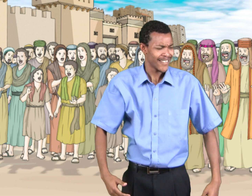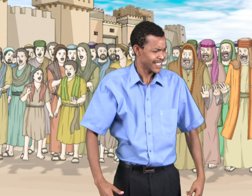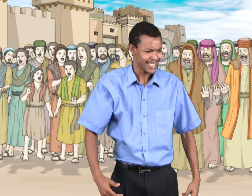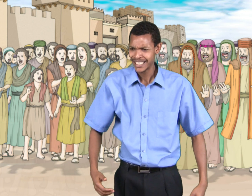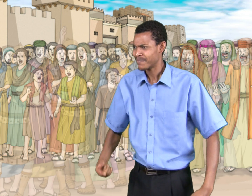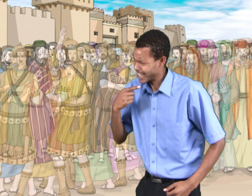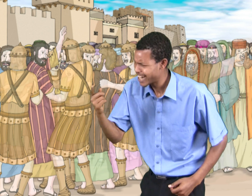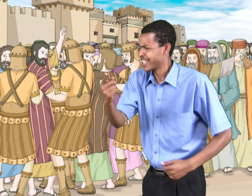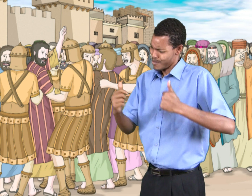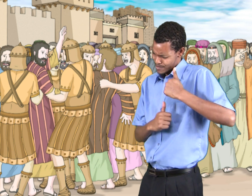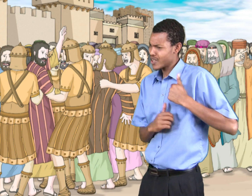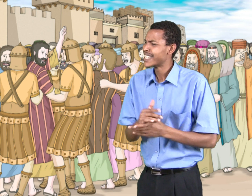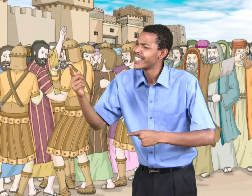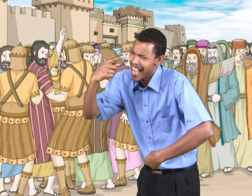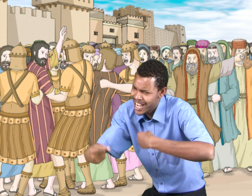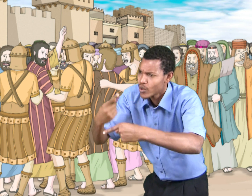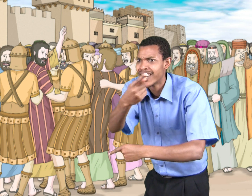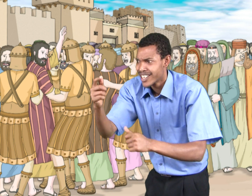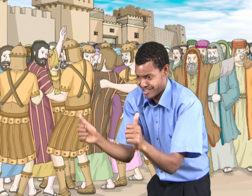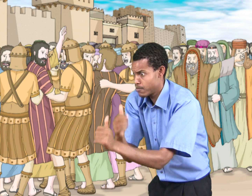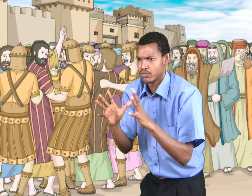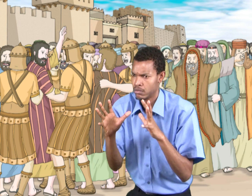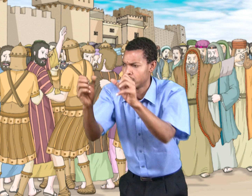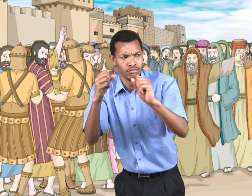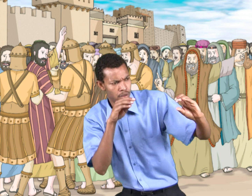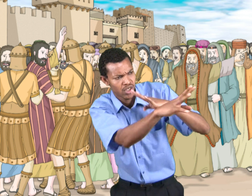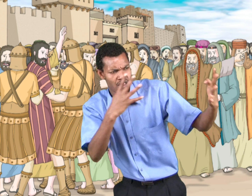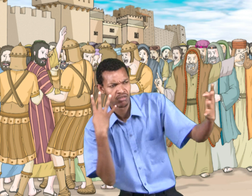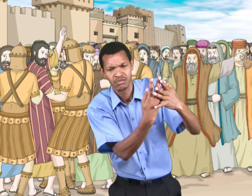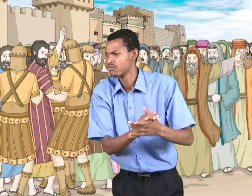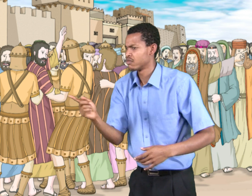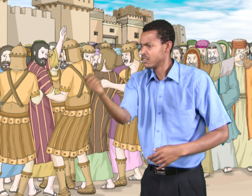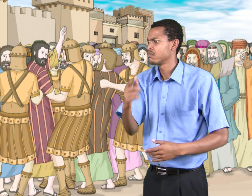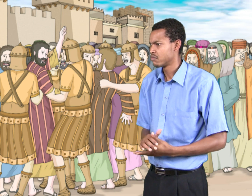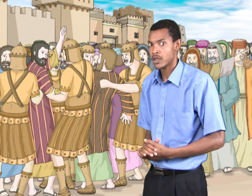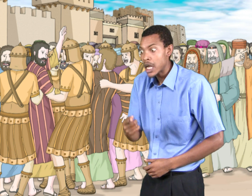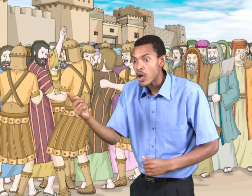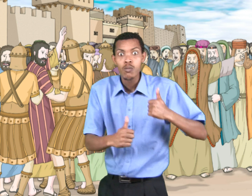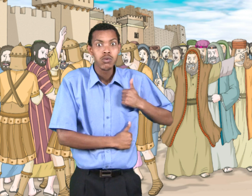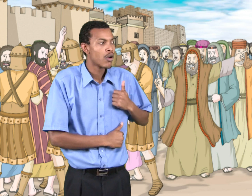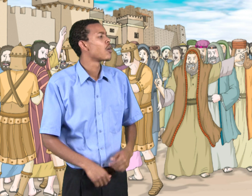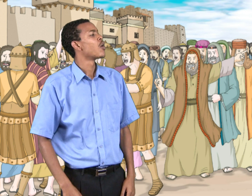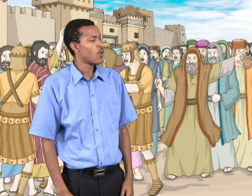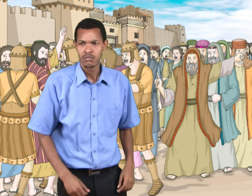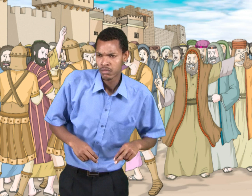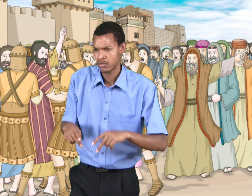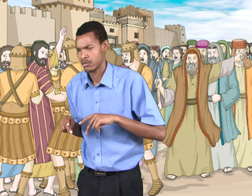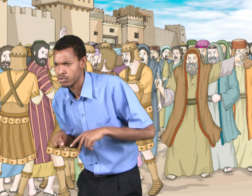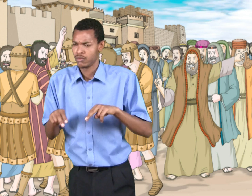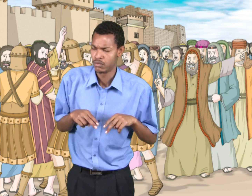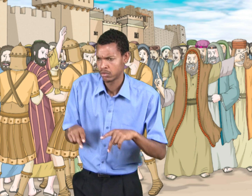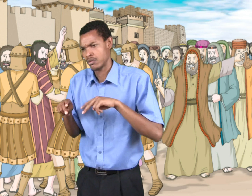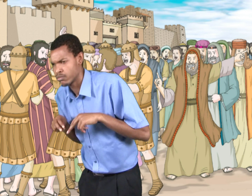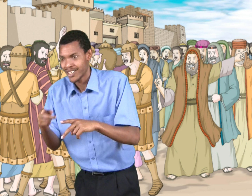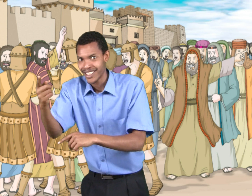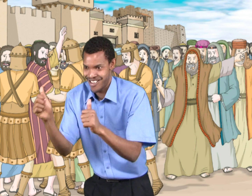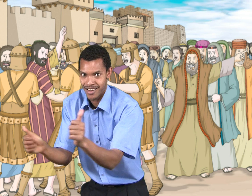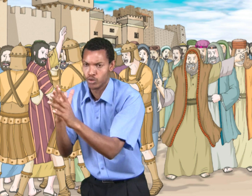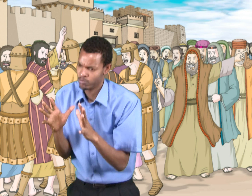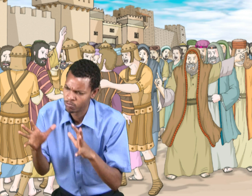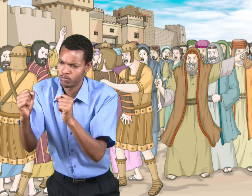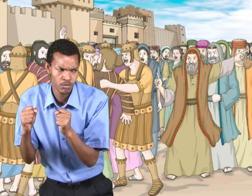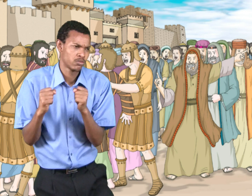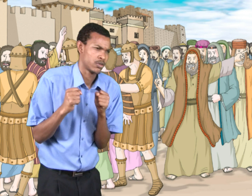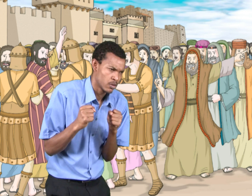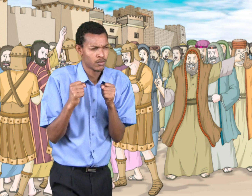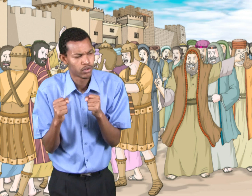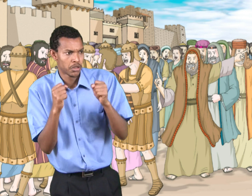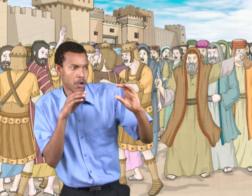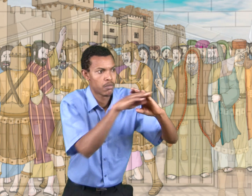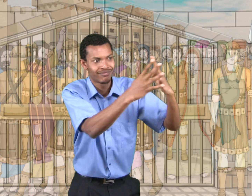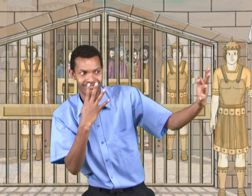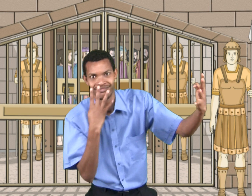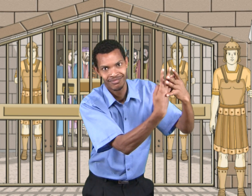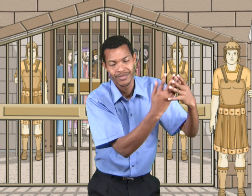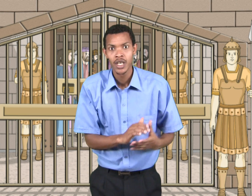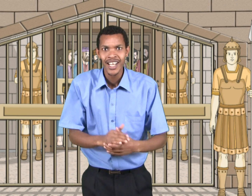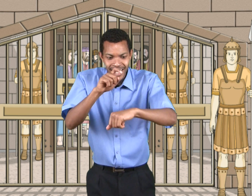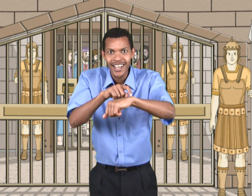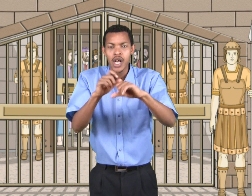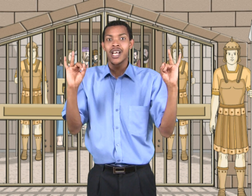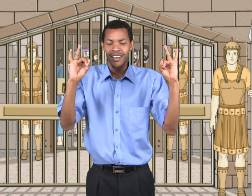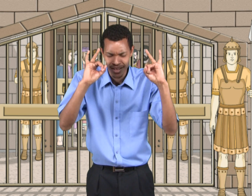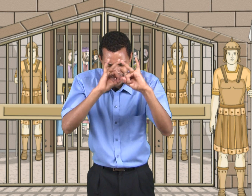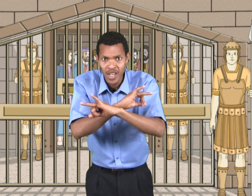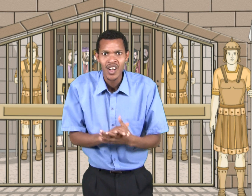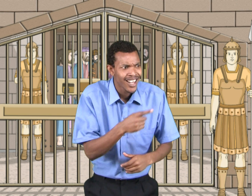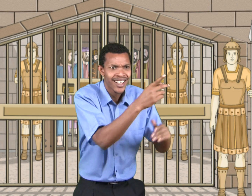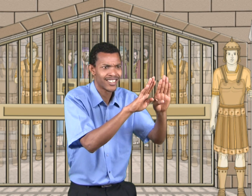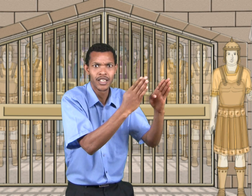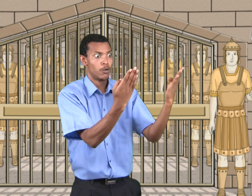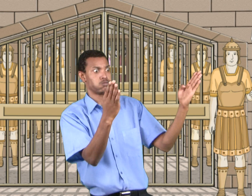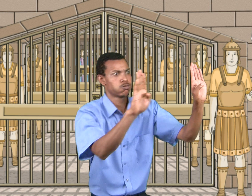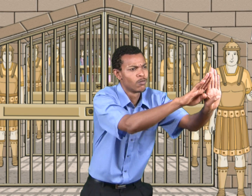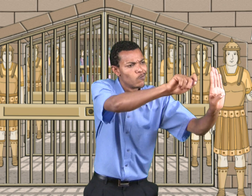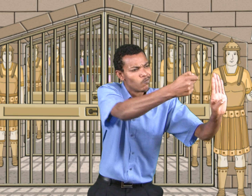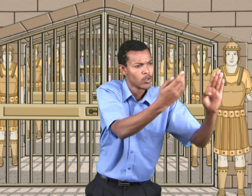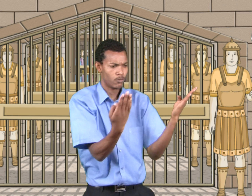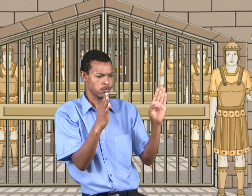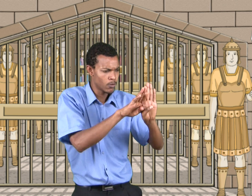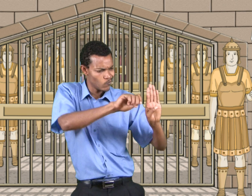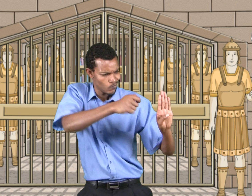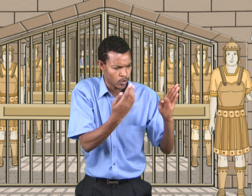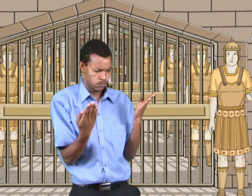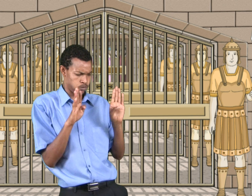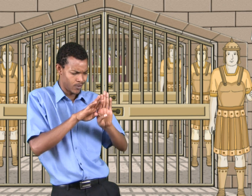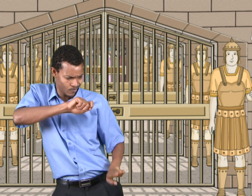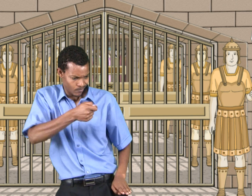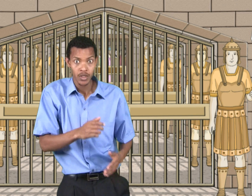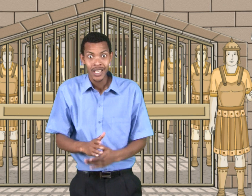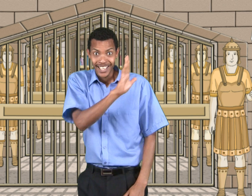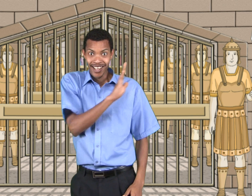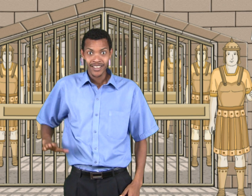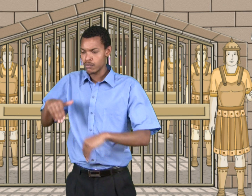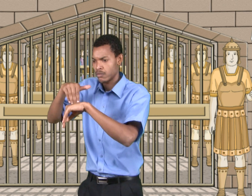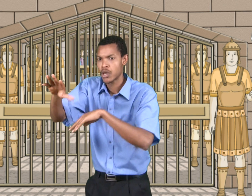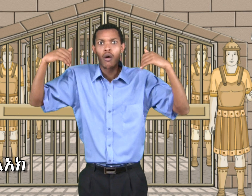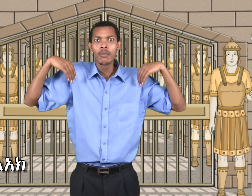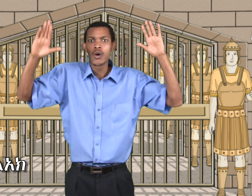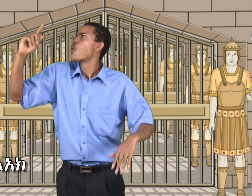They went out and arrested the apostles and put them in the public jail.